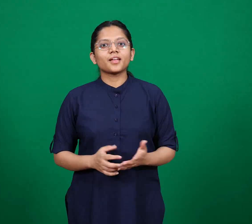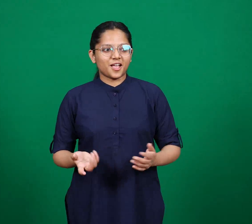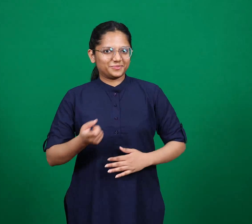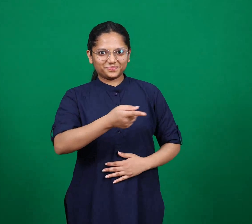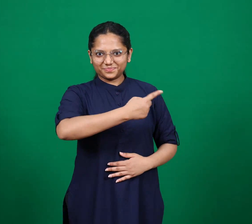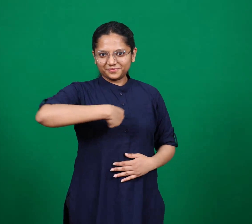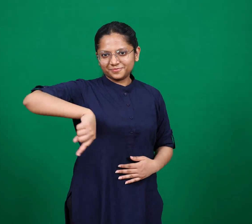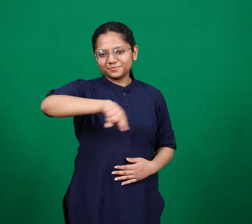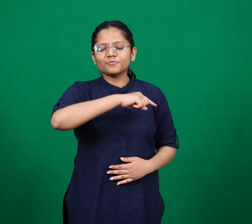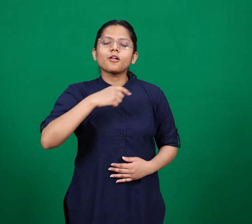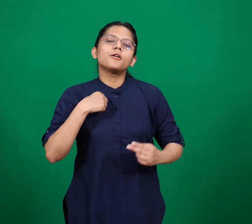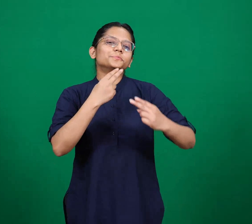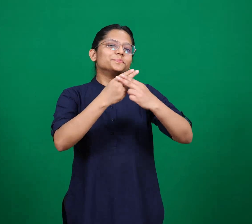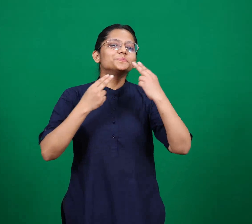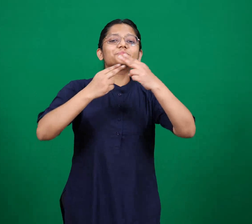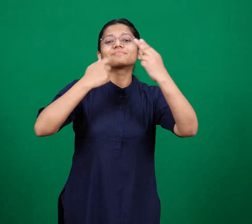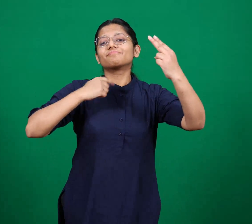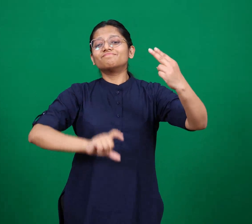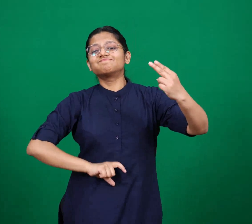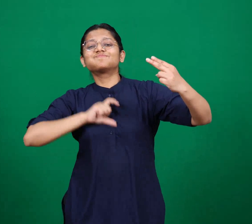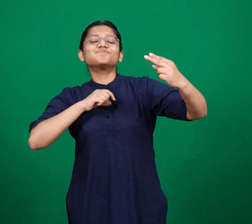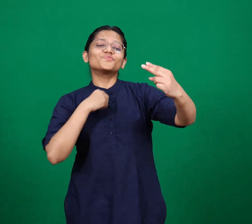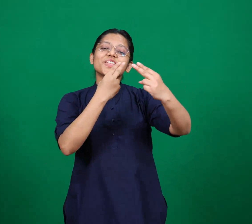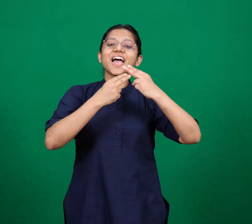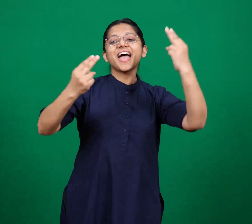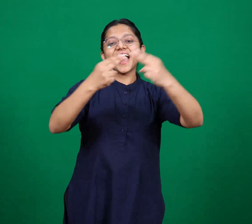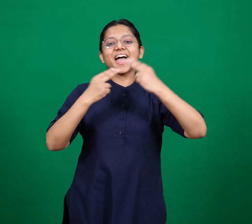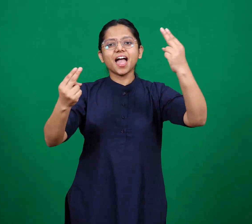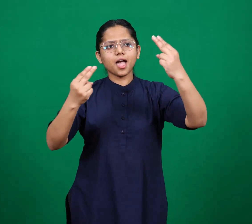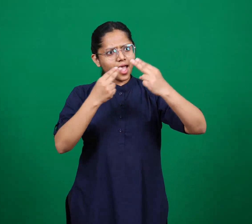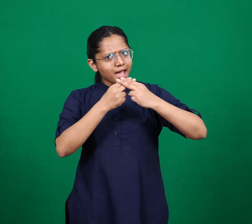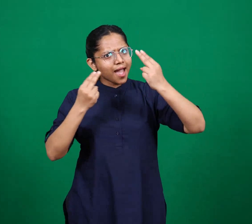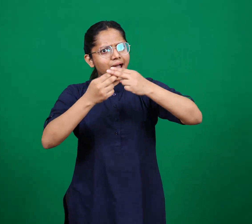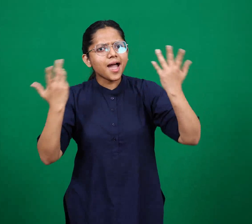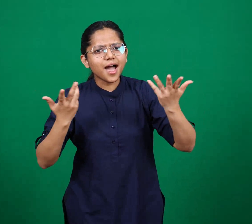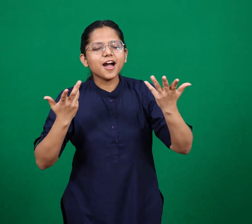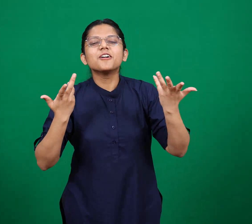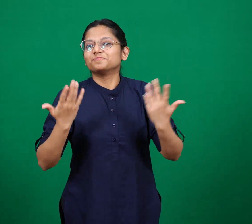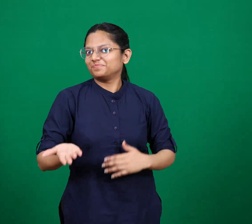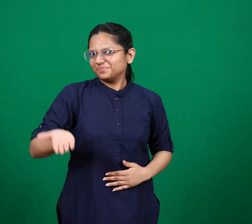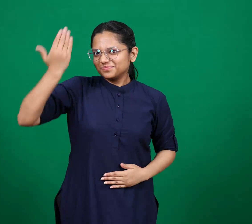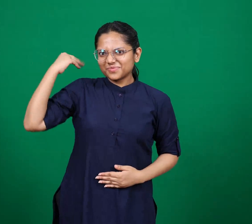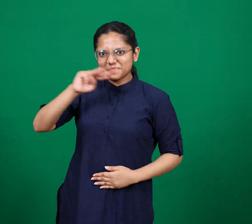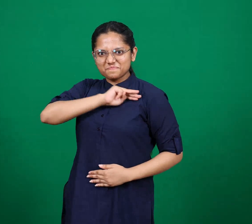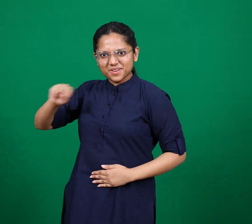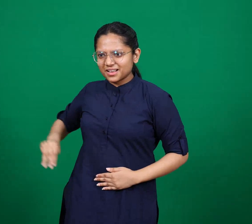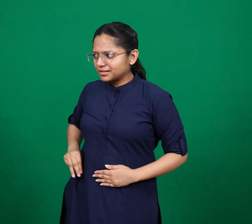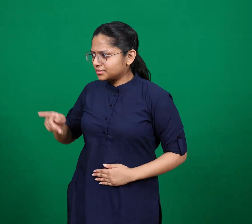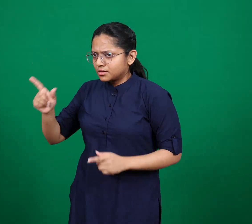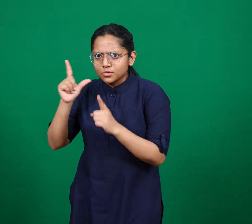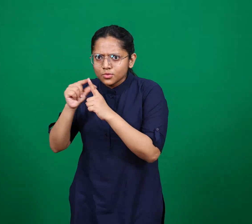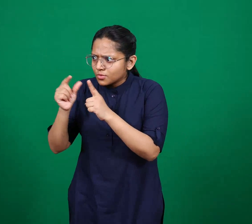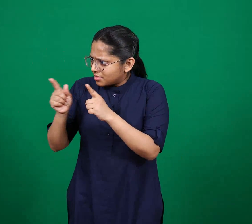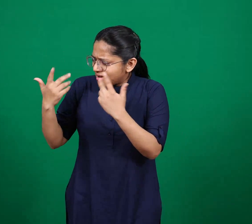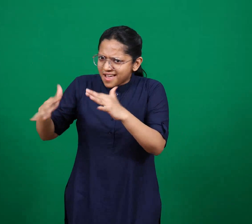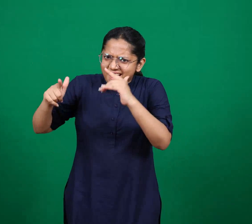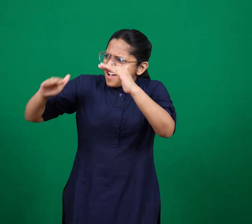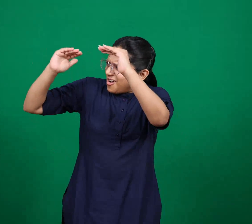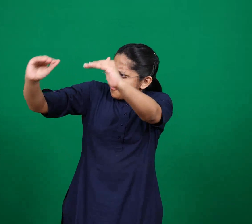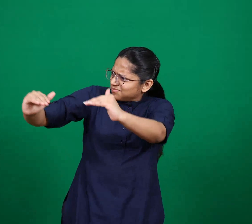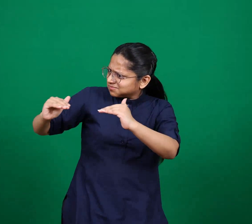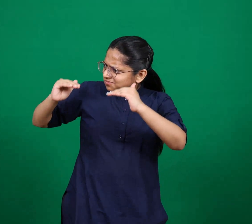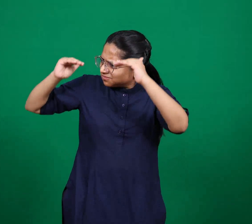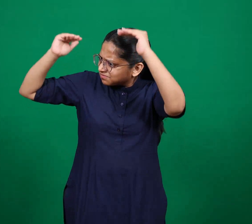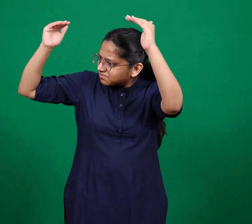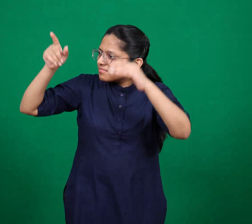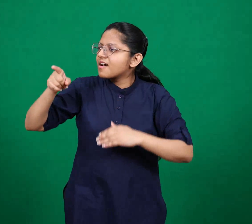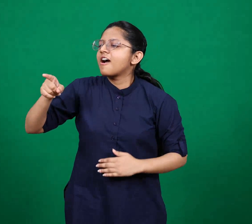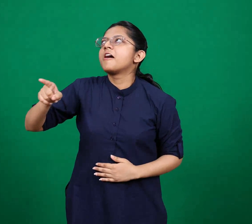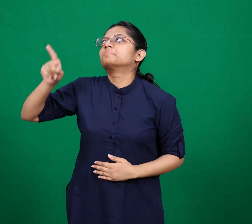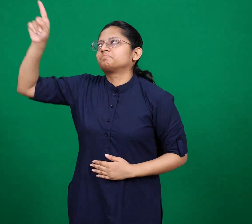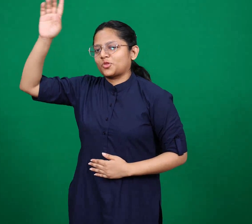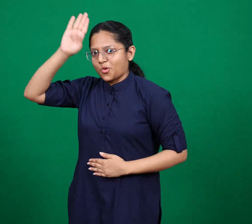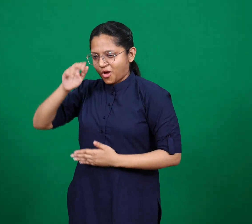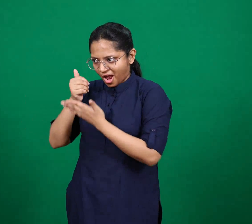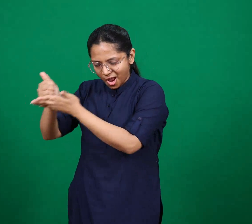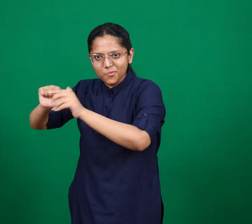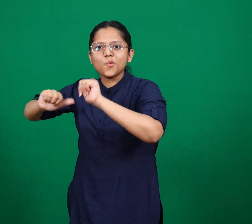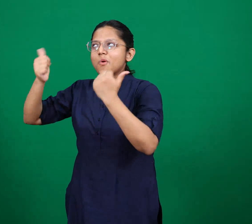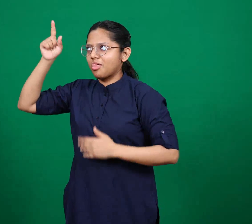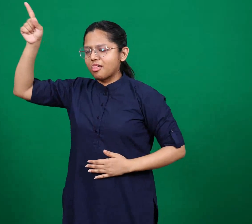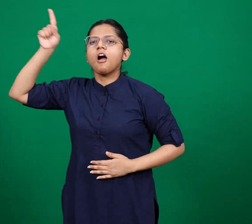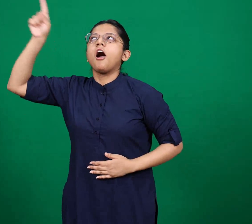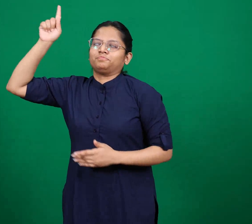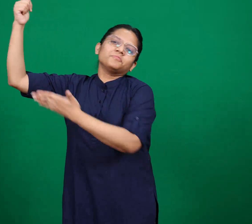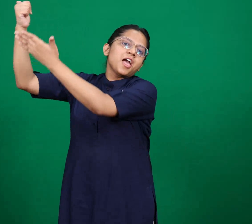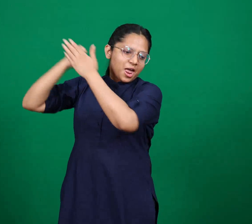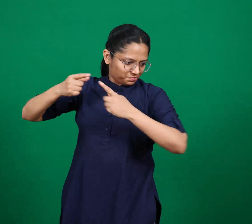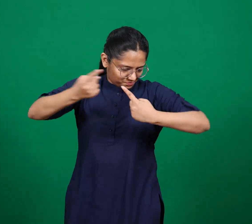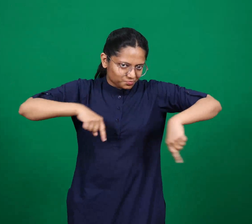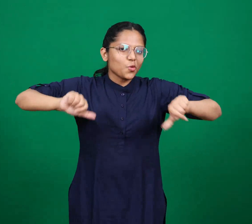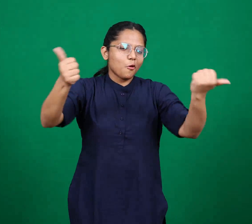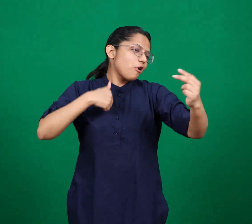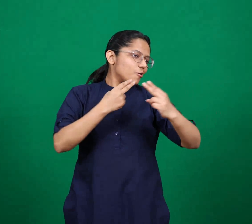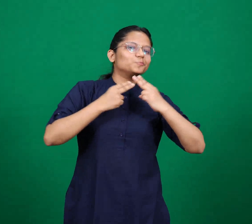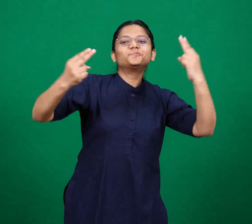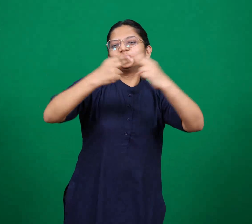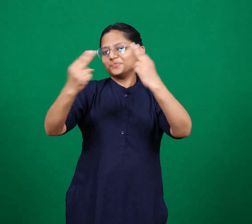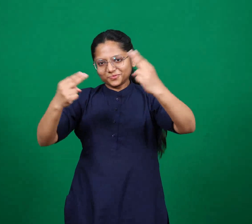Such confidence before God is ours through Christ.